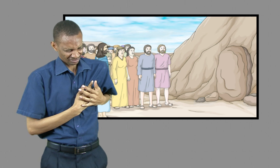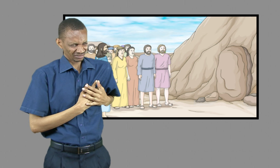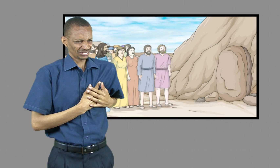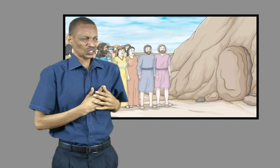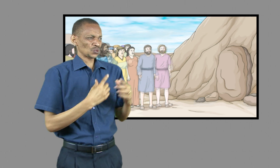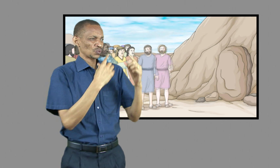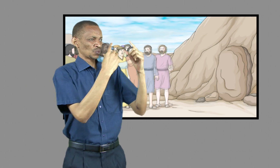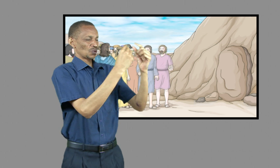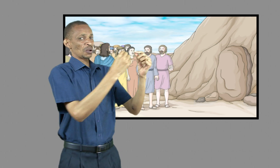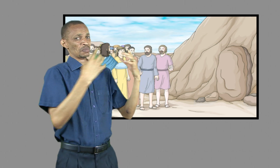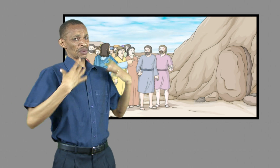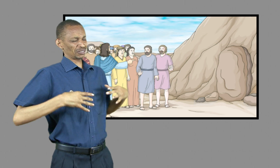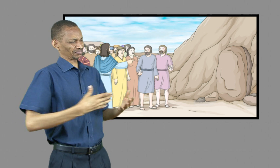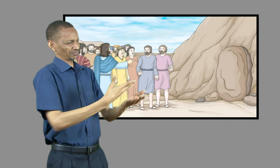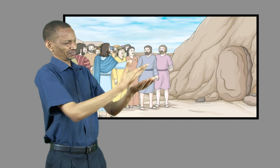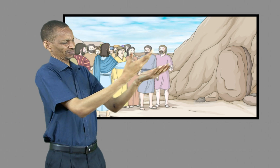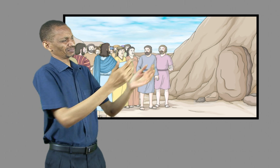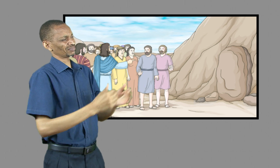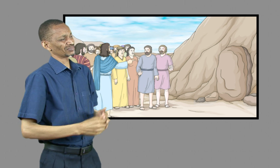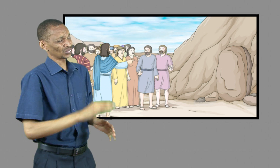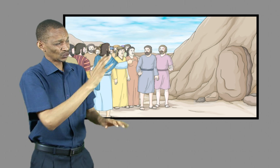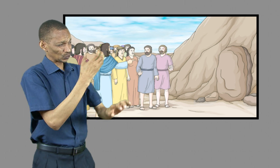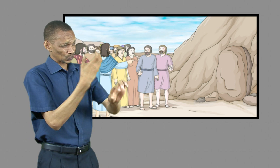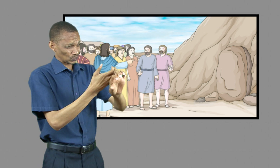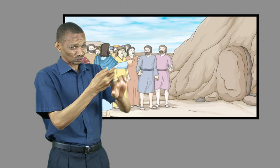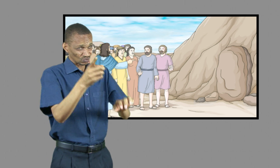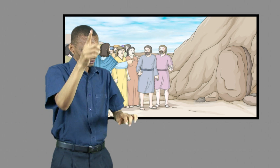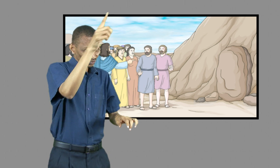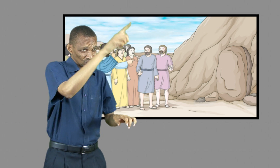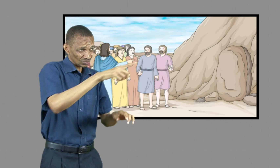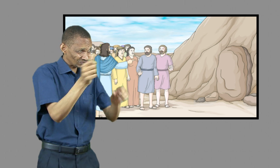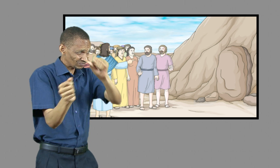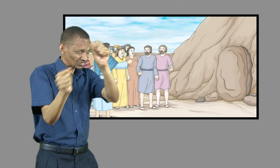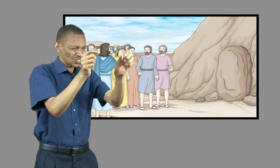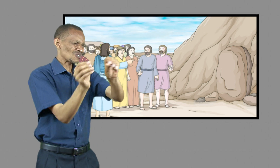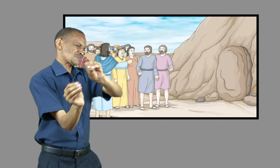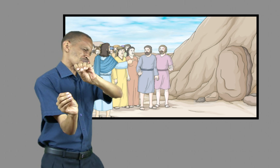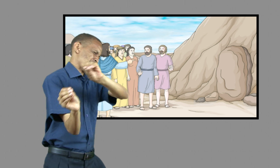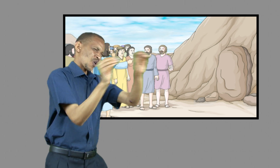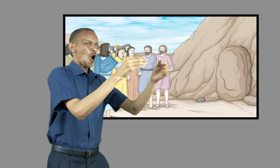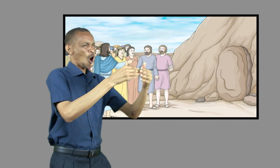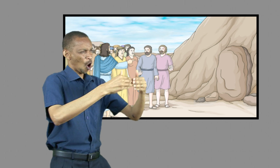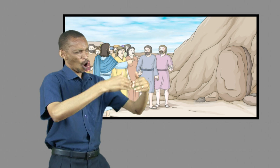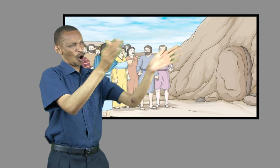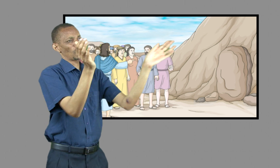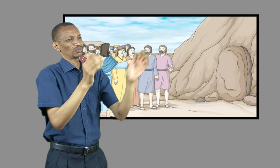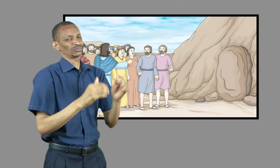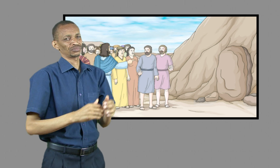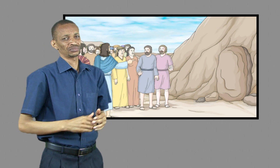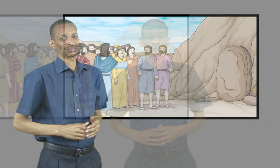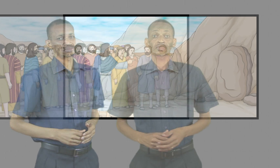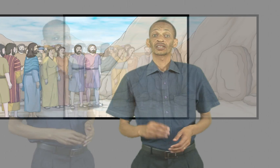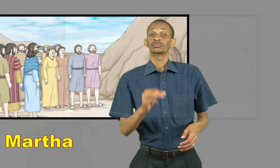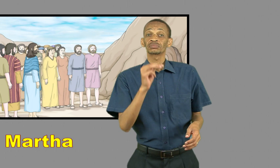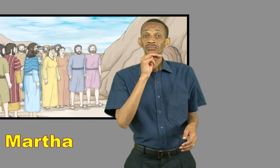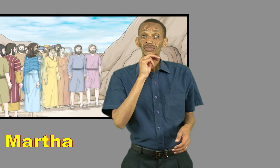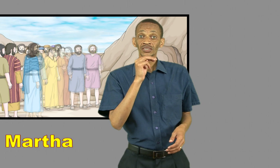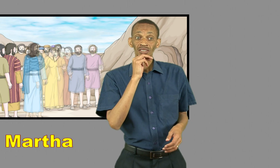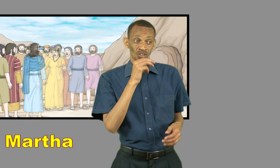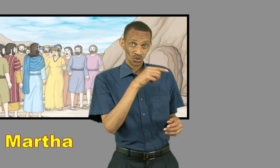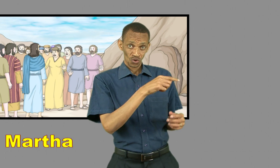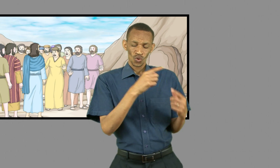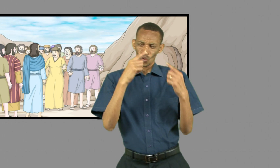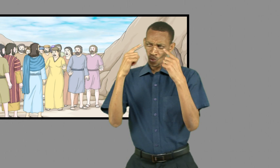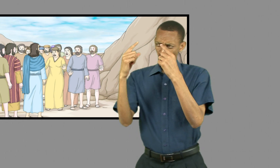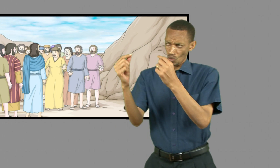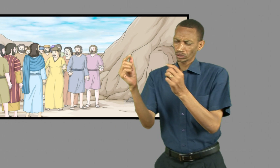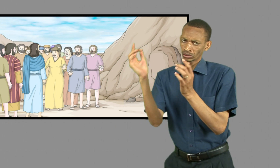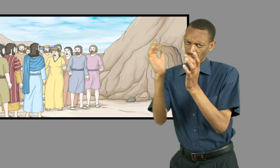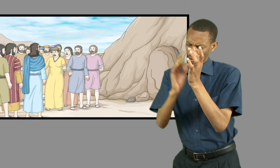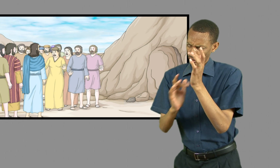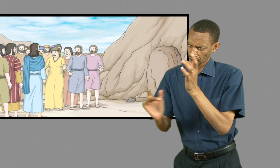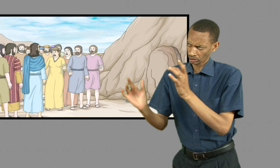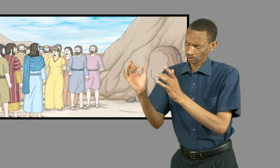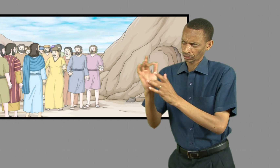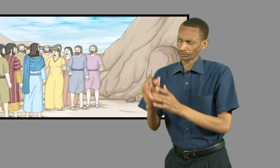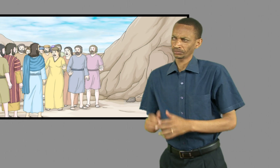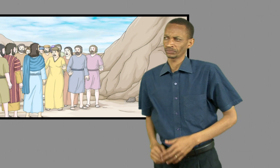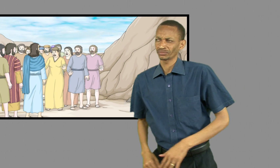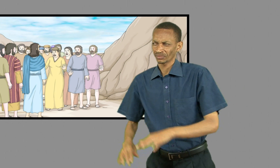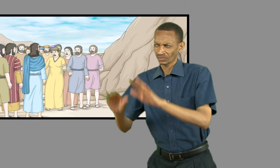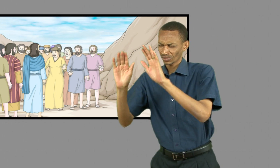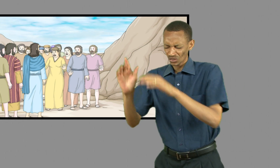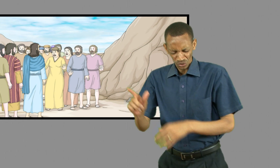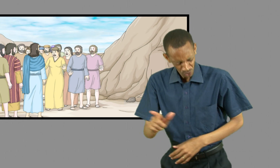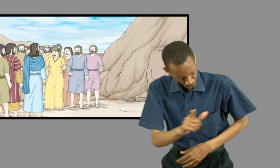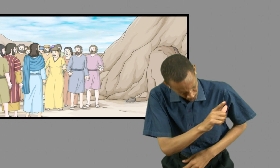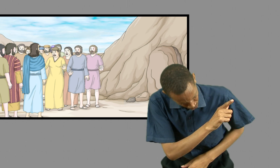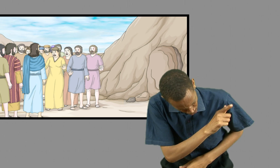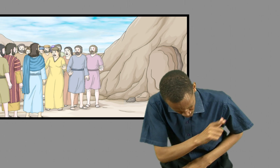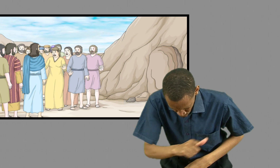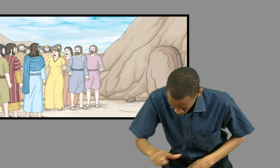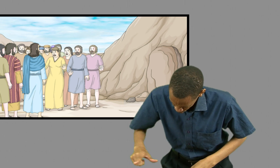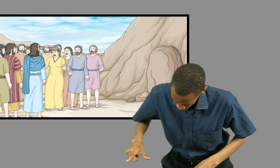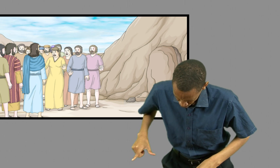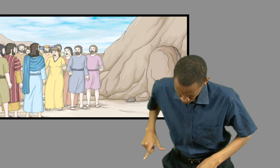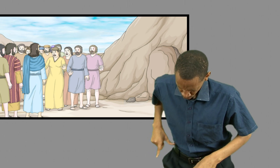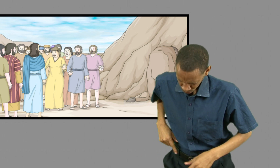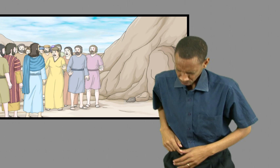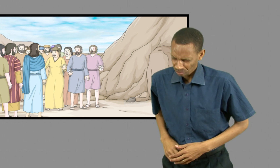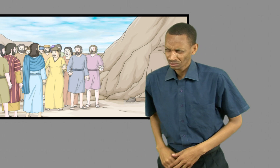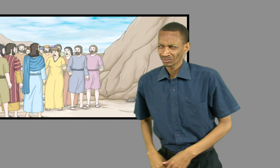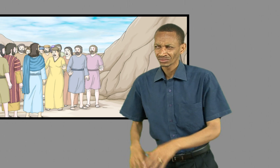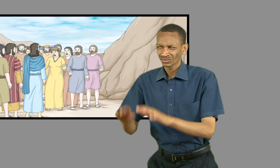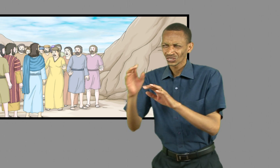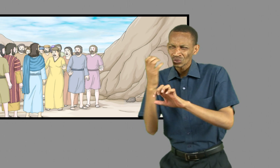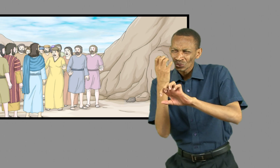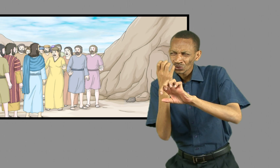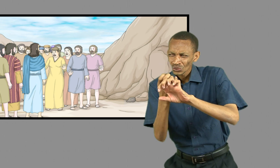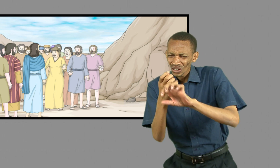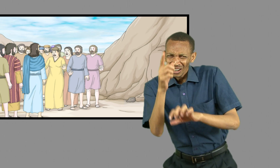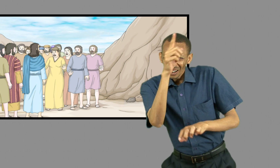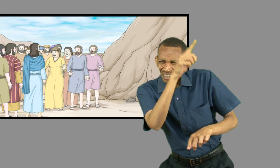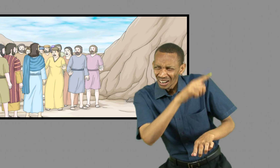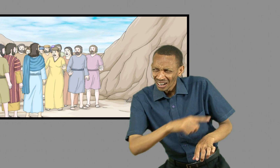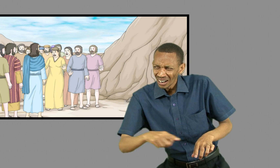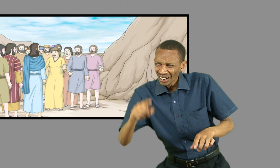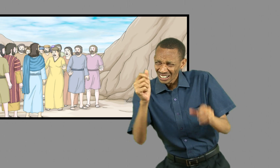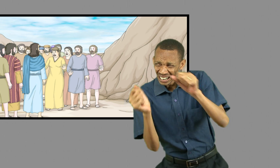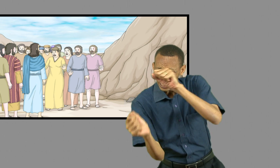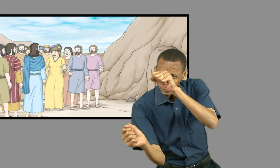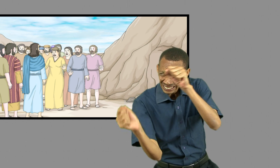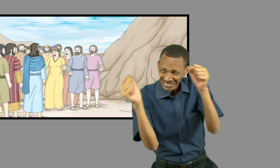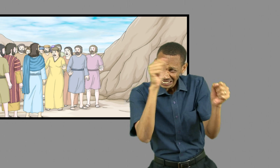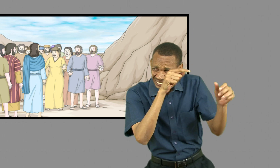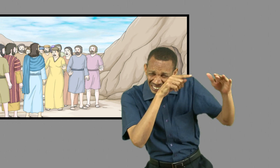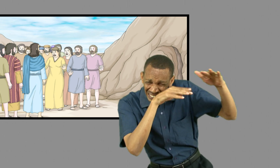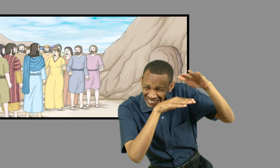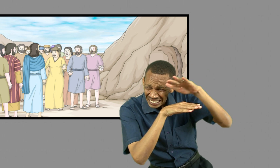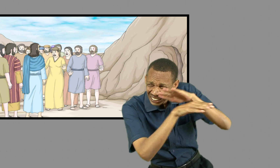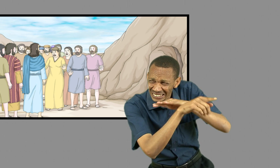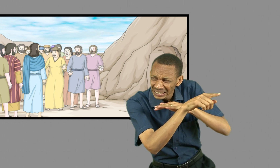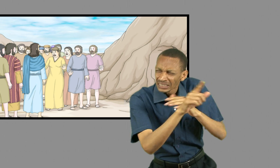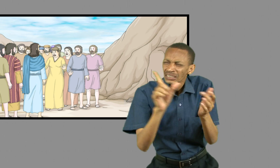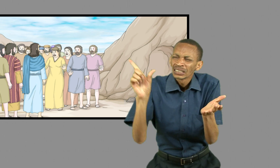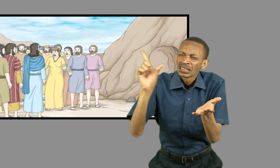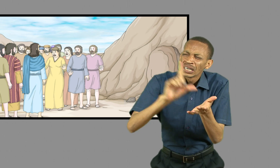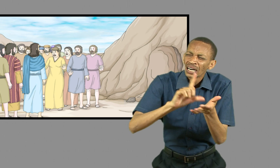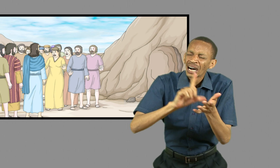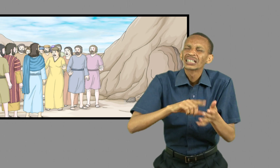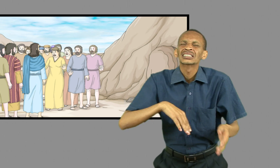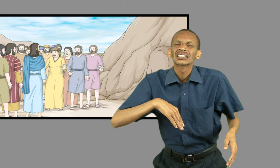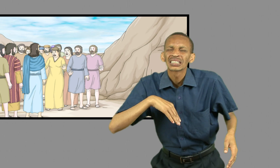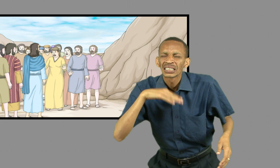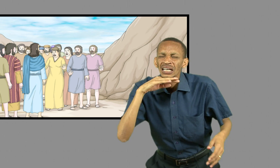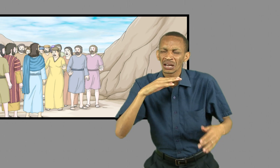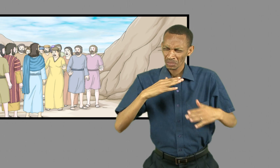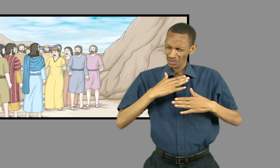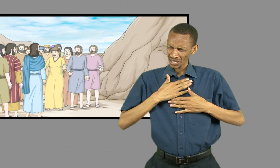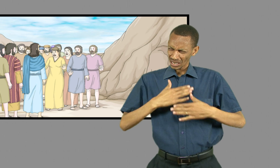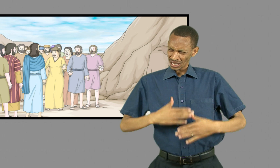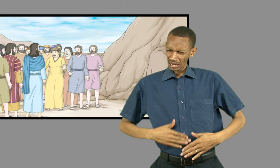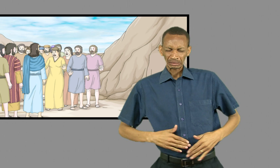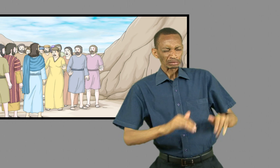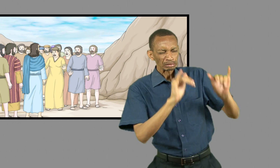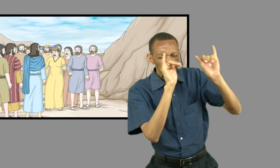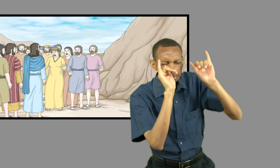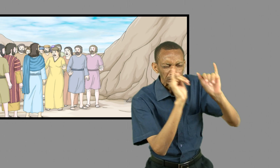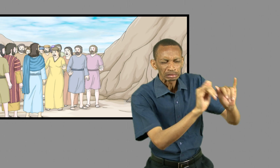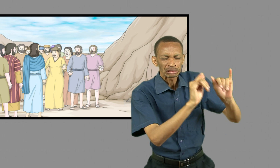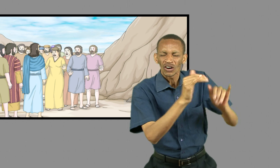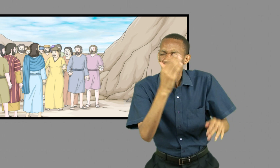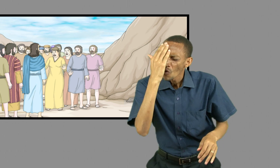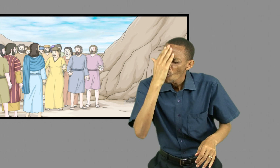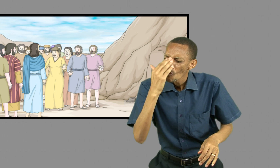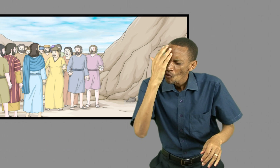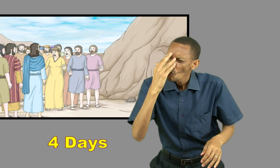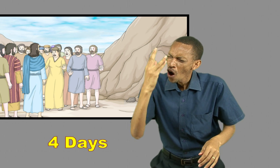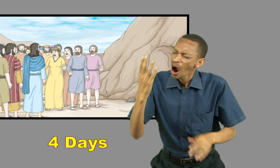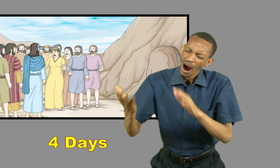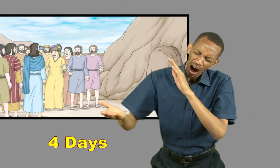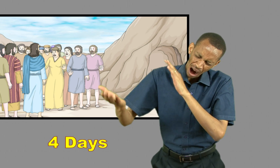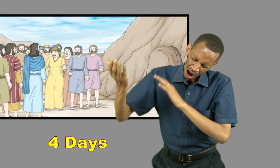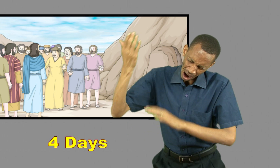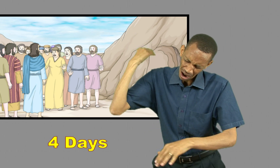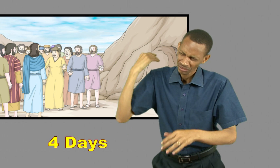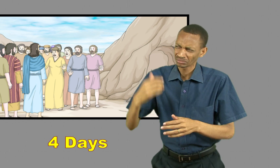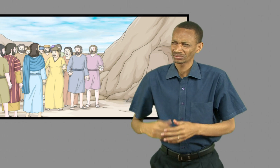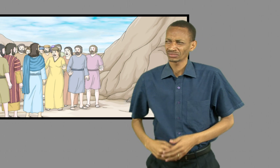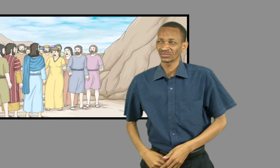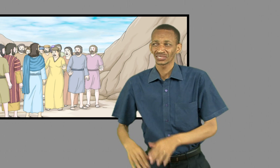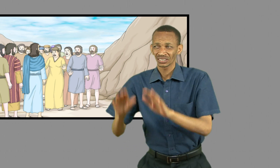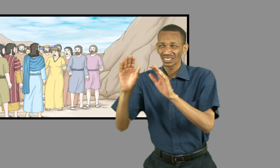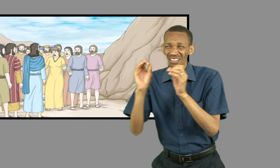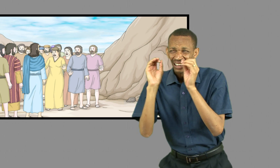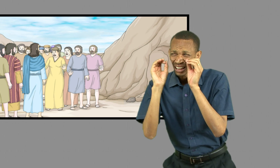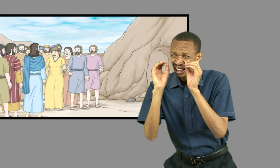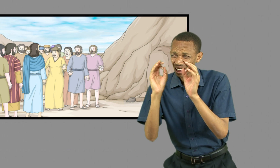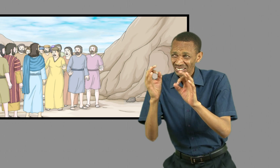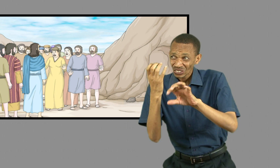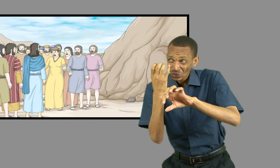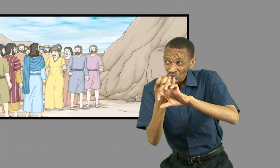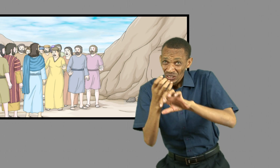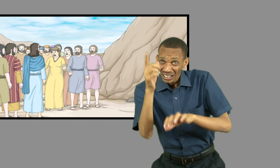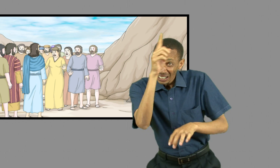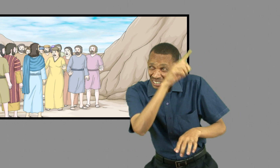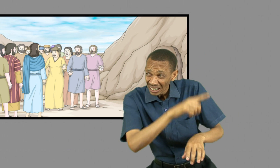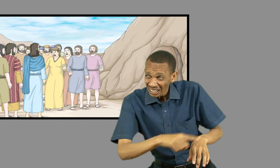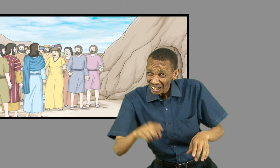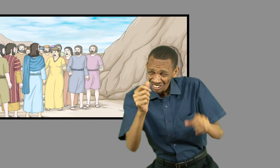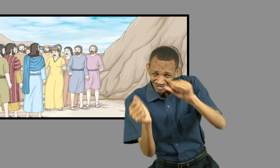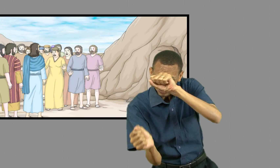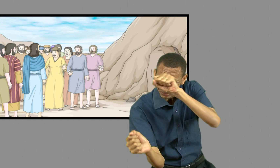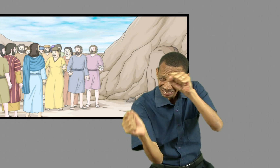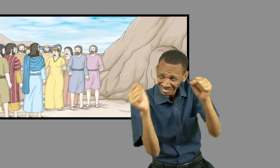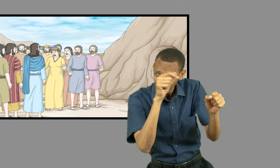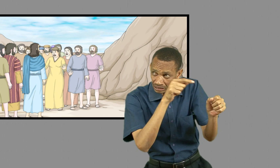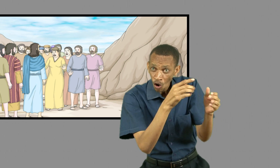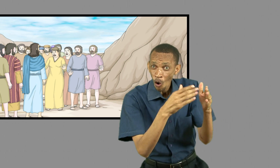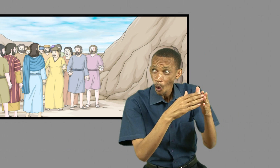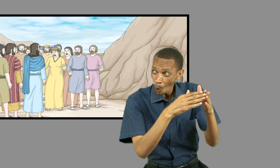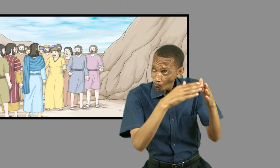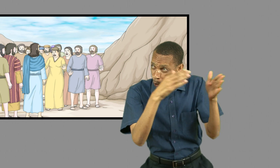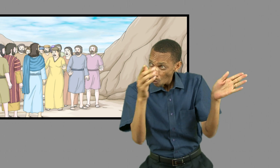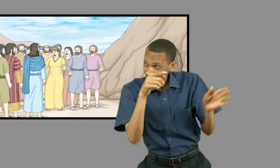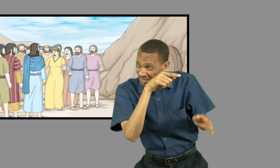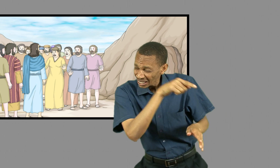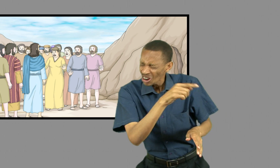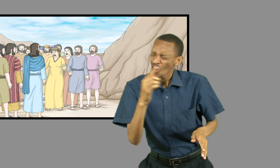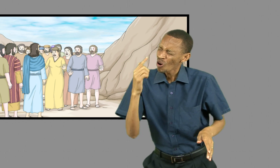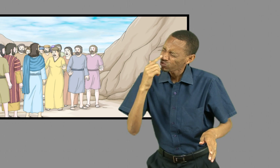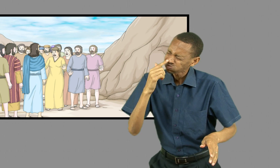“Take away the stone,” Jesus said. “Lord, by now he stinks,” said Martha, the sister of the dead man.